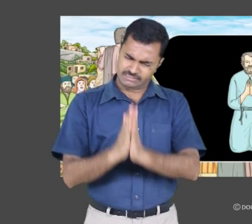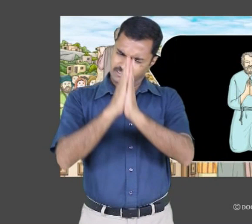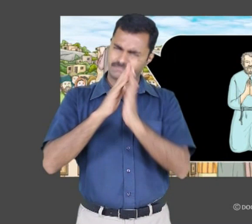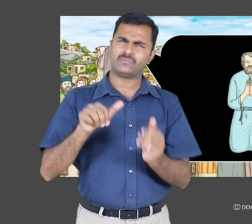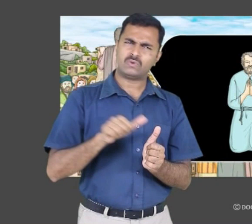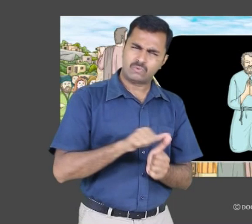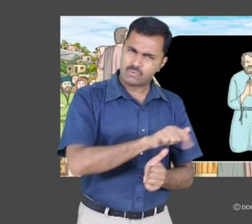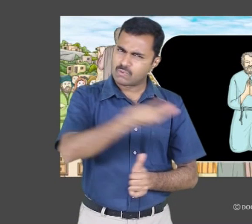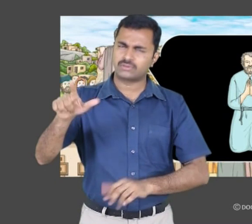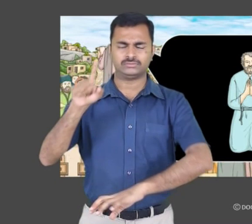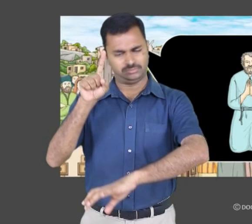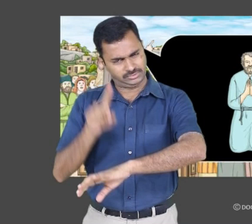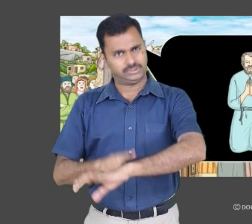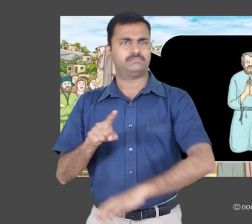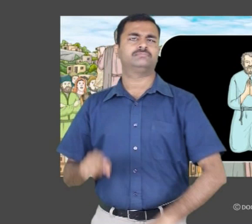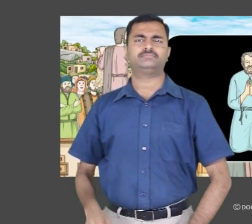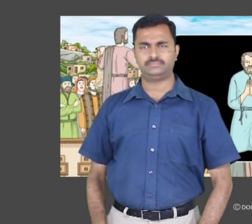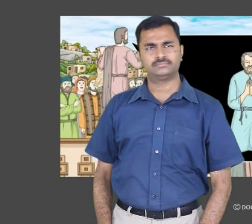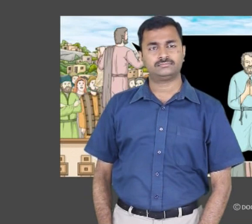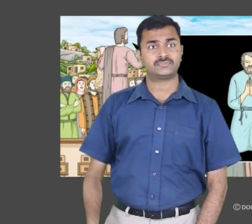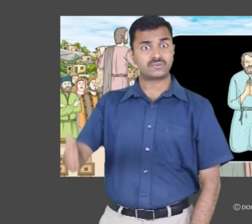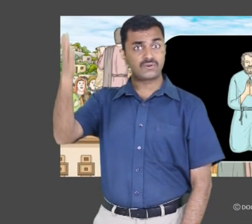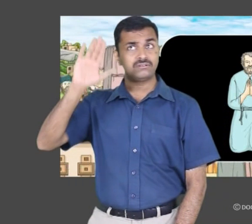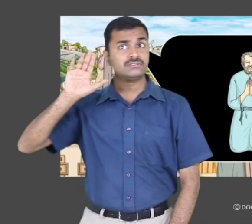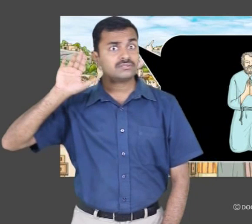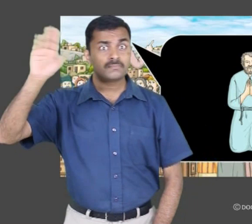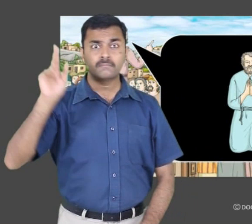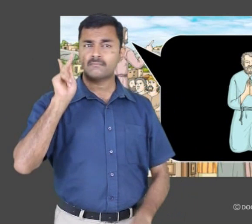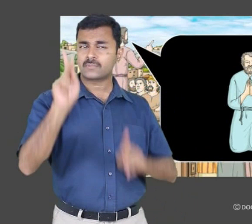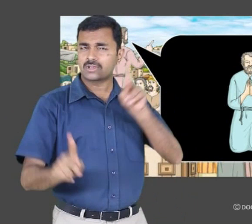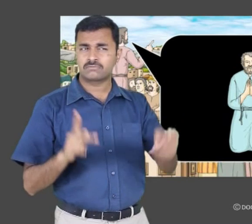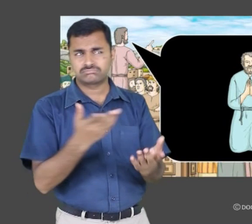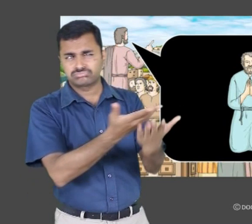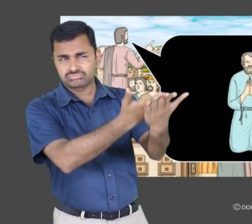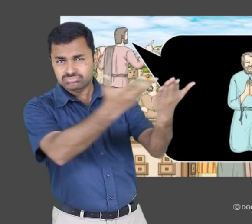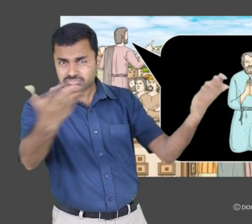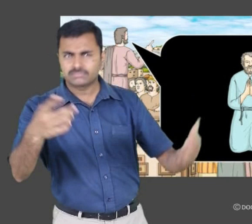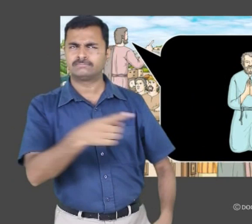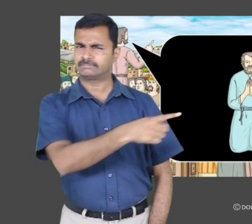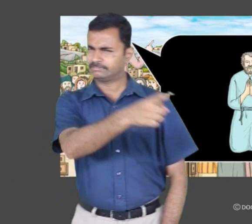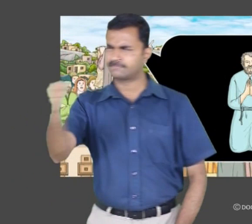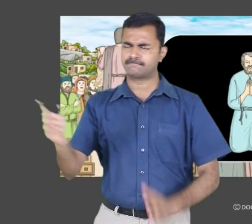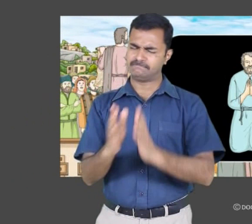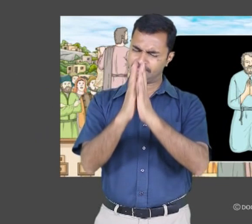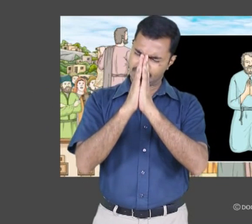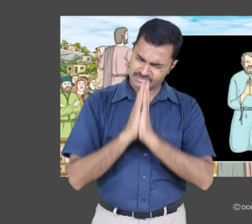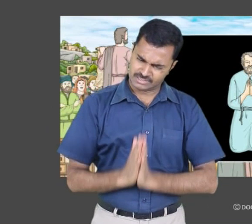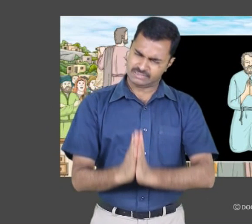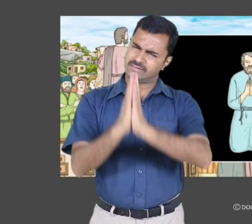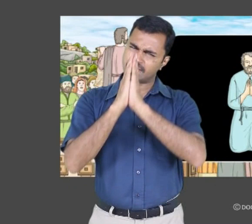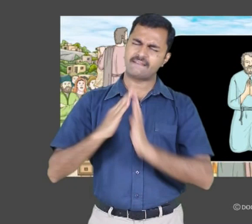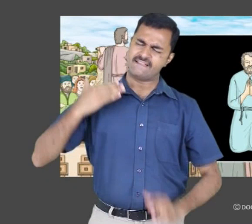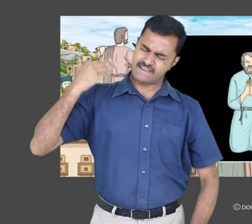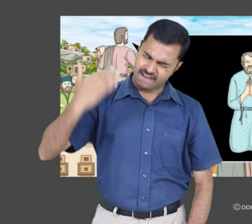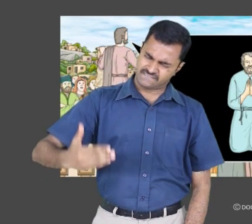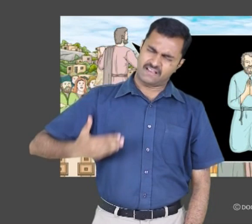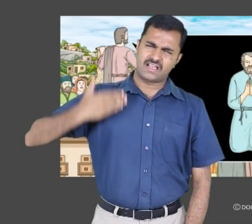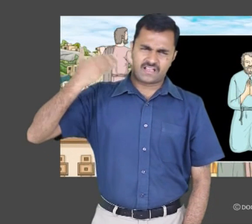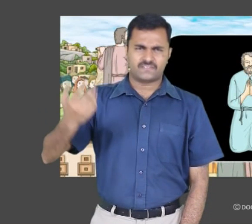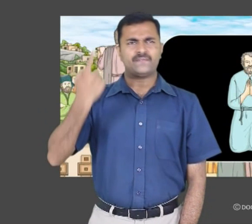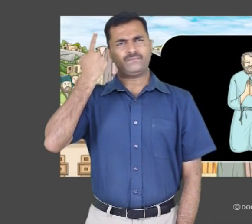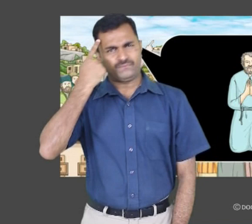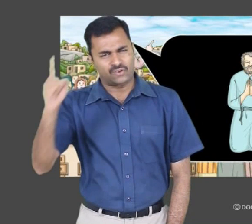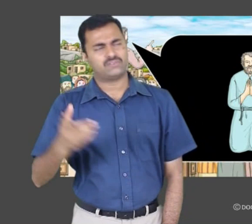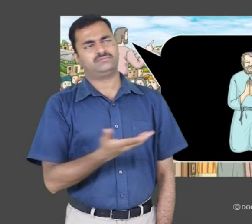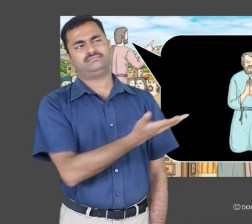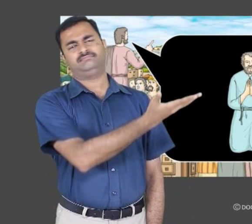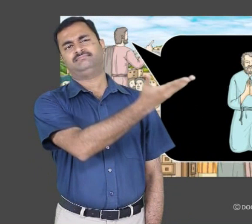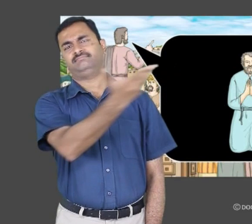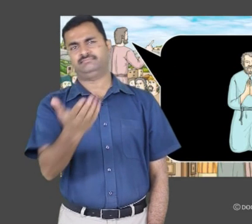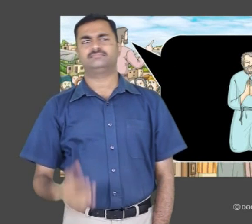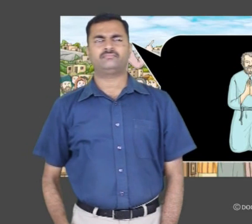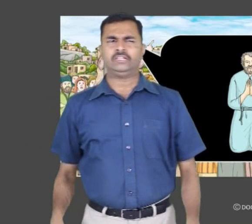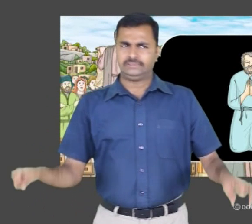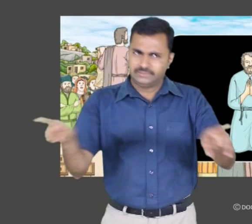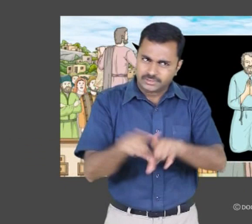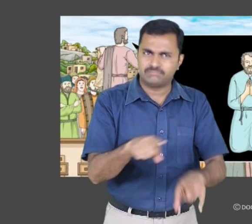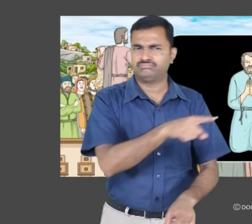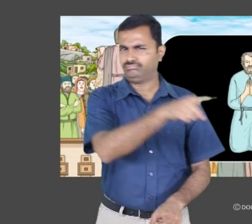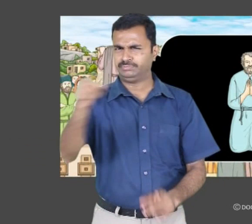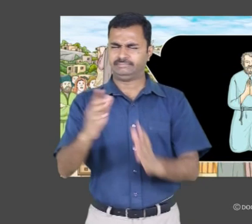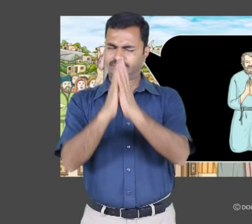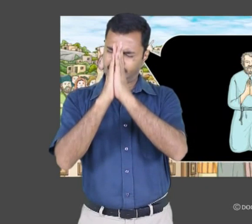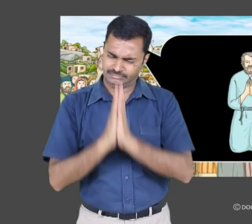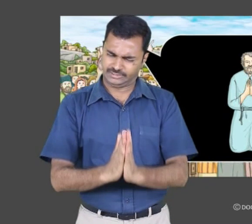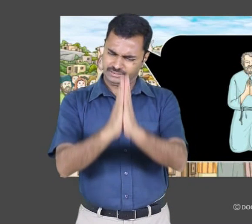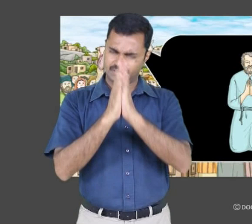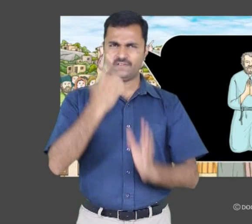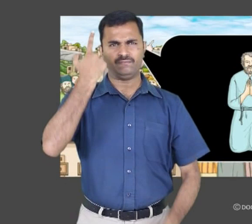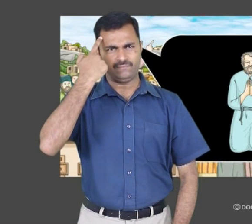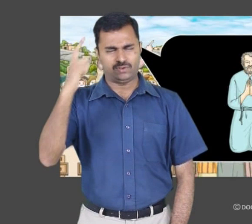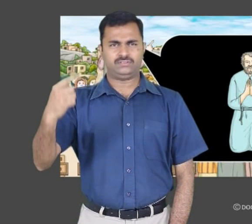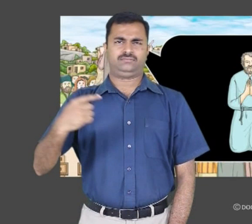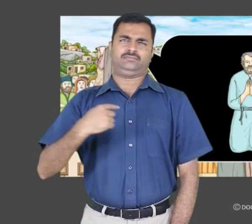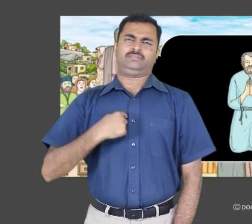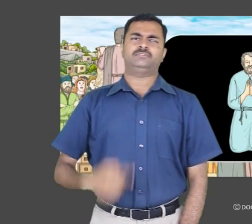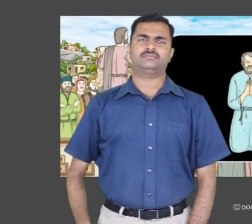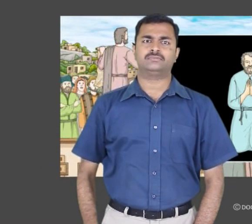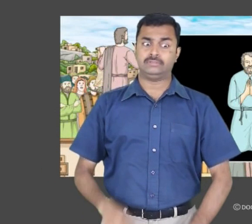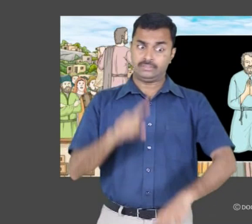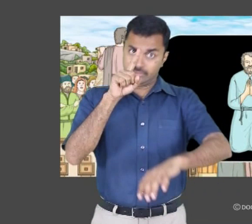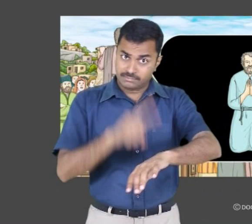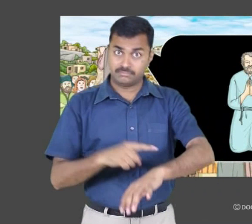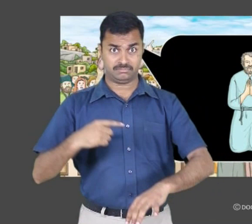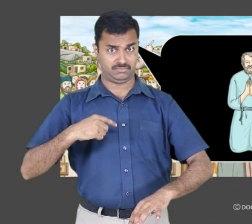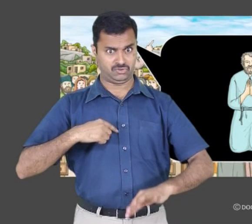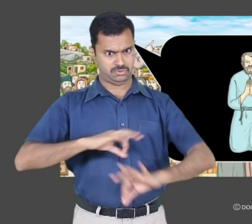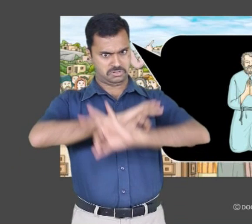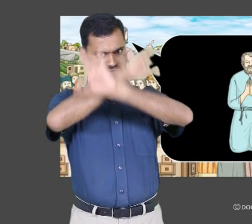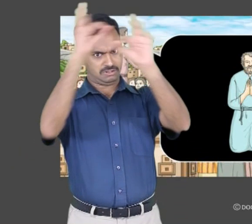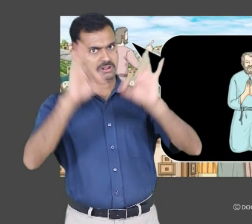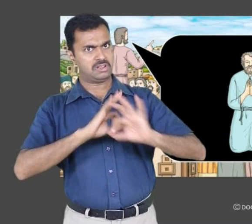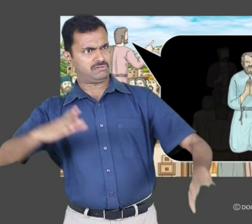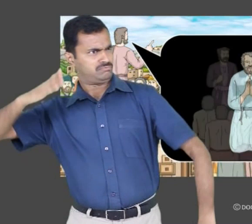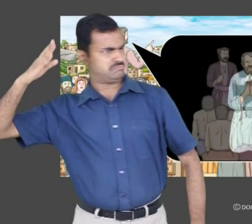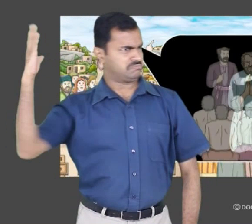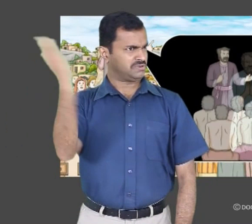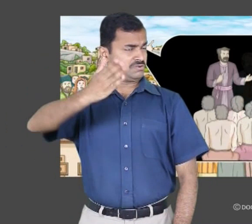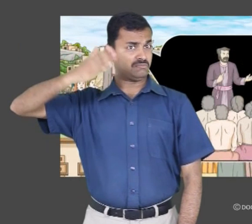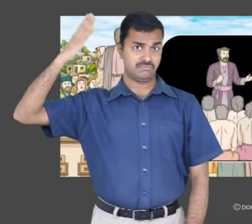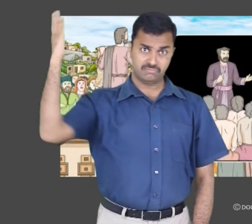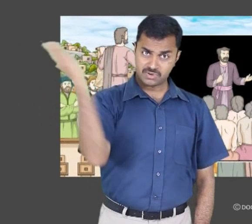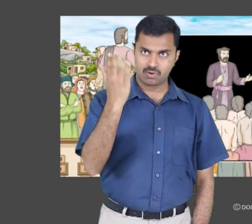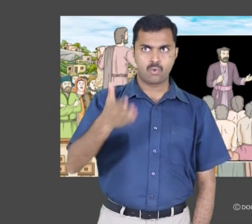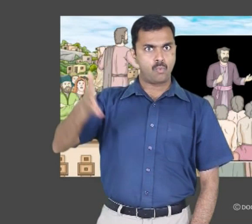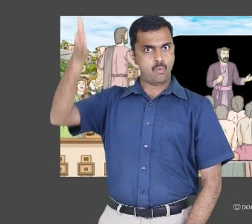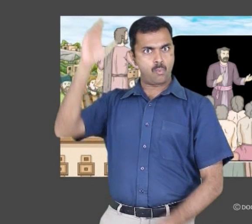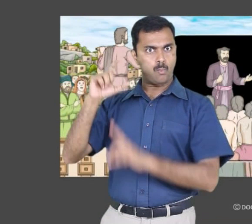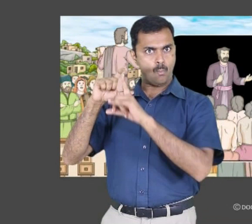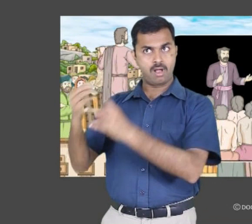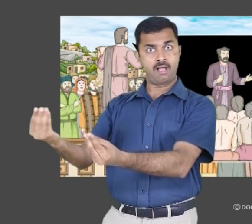To this end, stay alert with all perseverance in your prayers for all the saints.